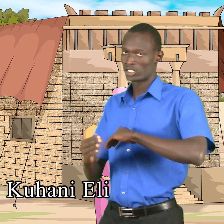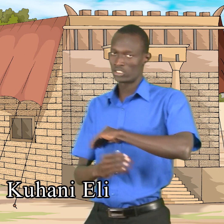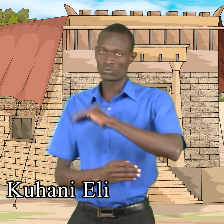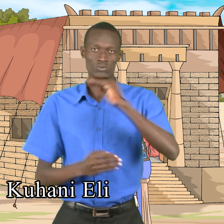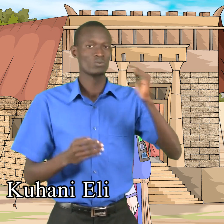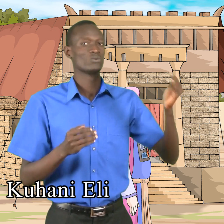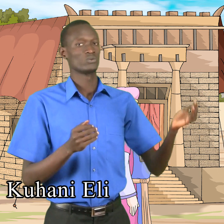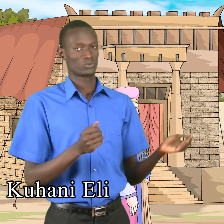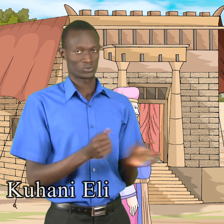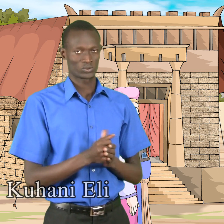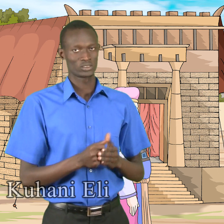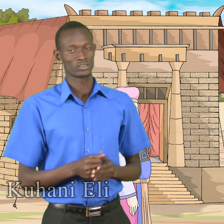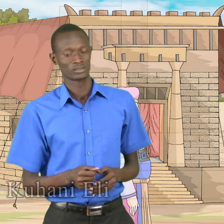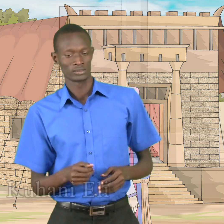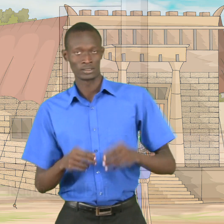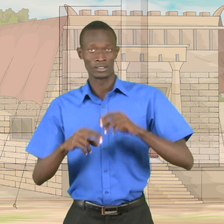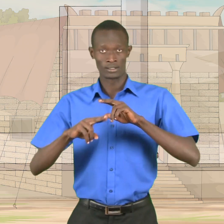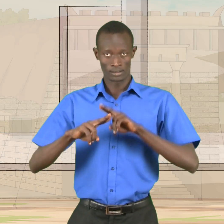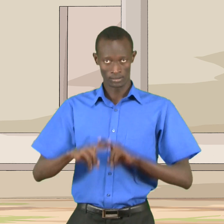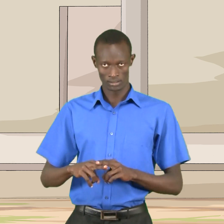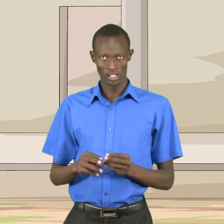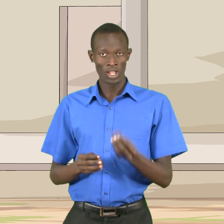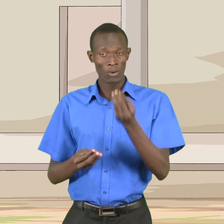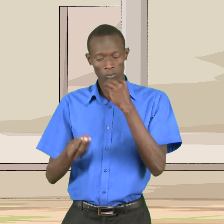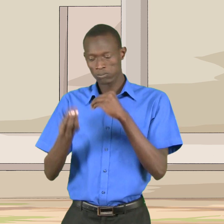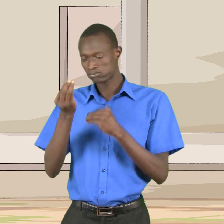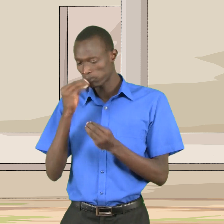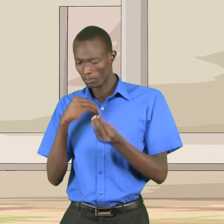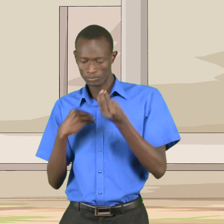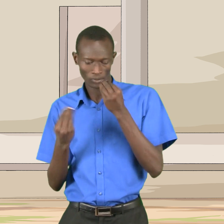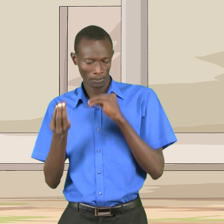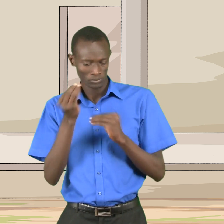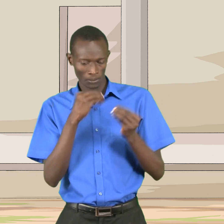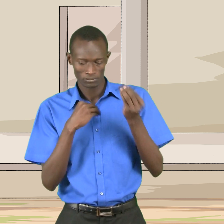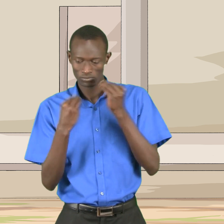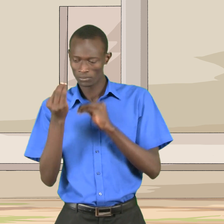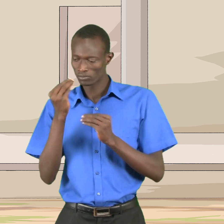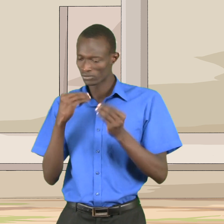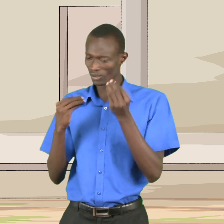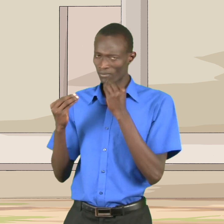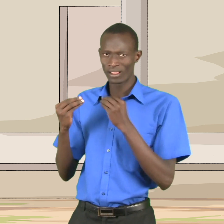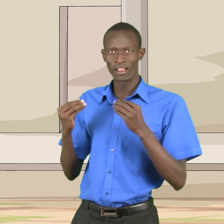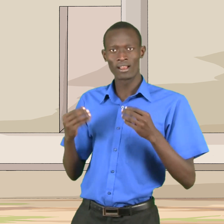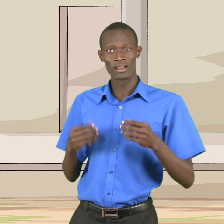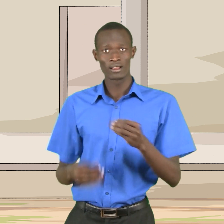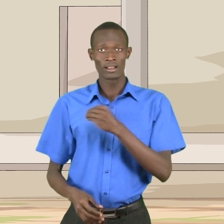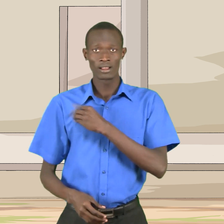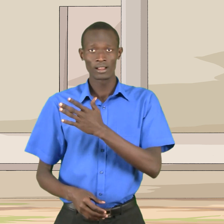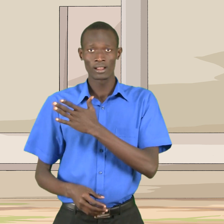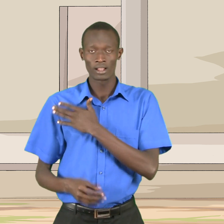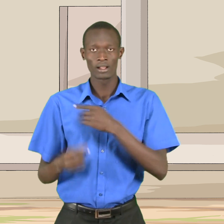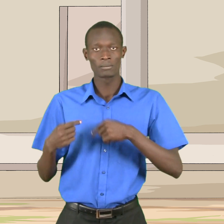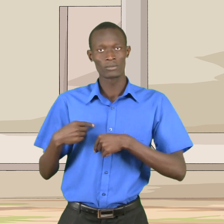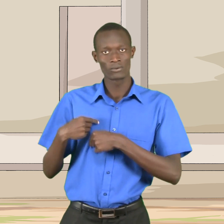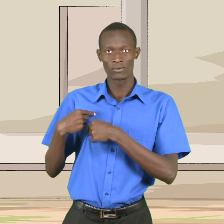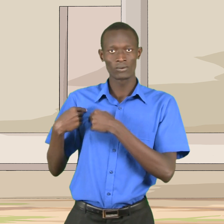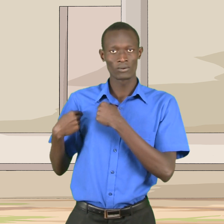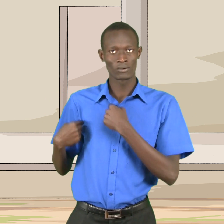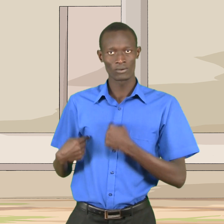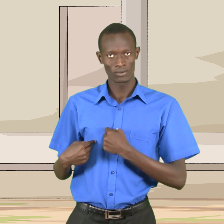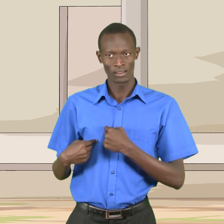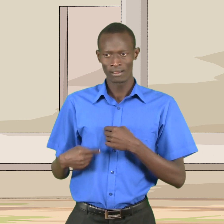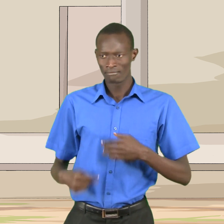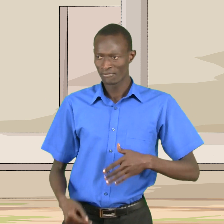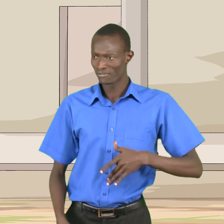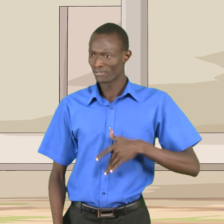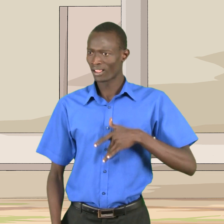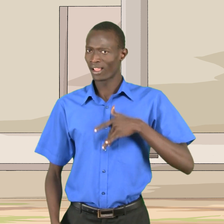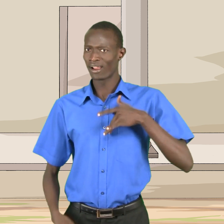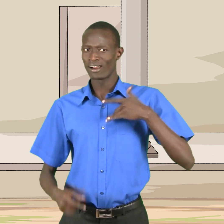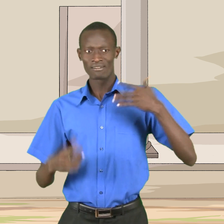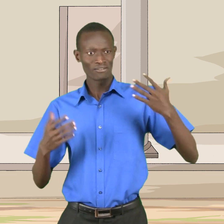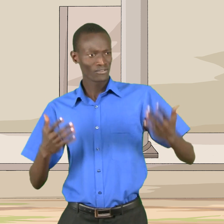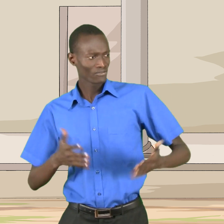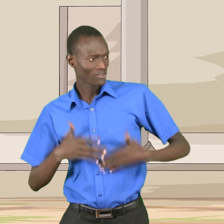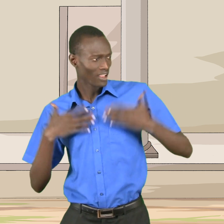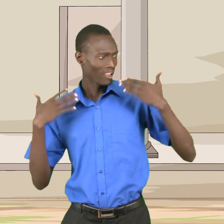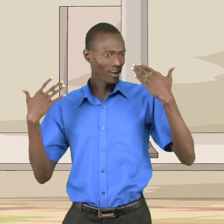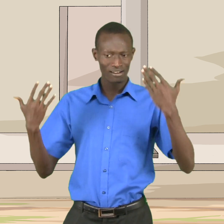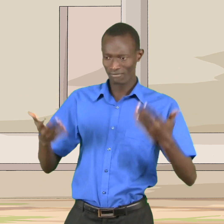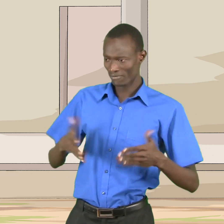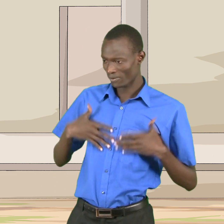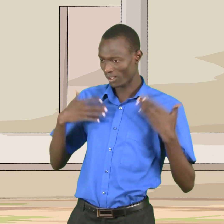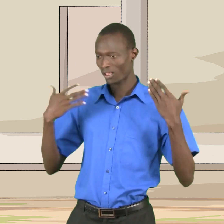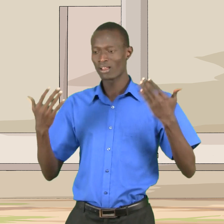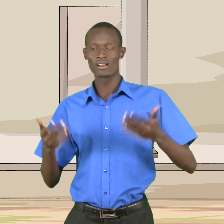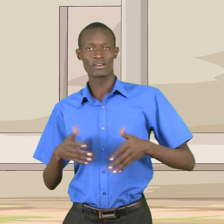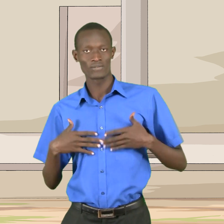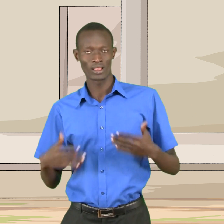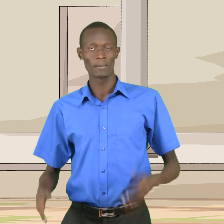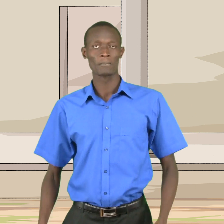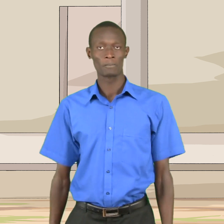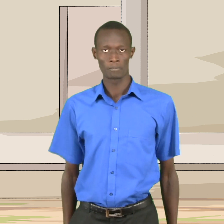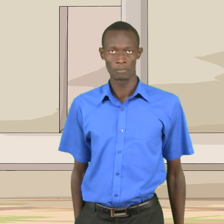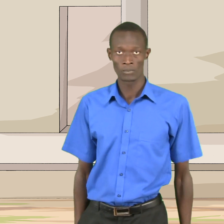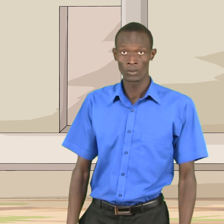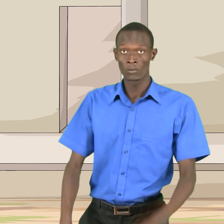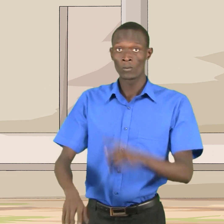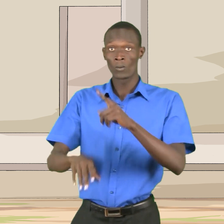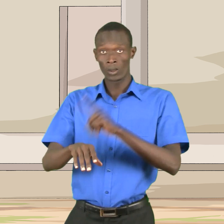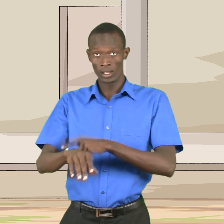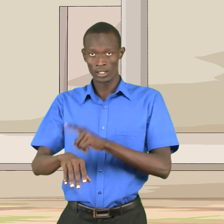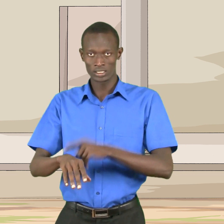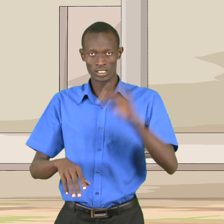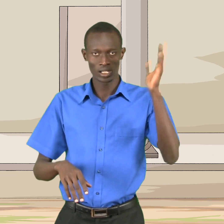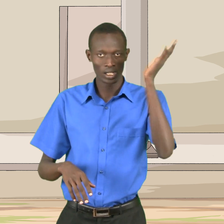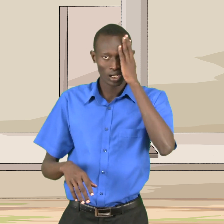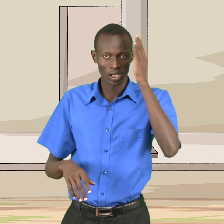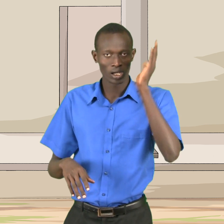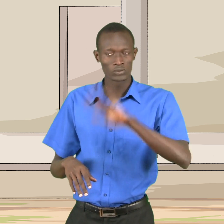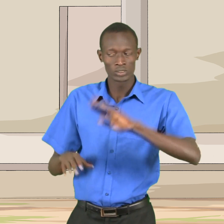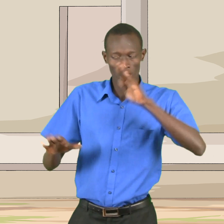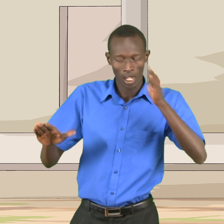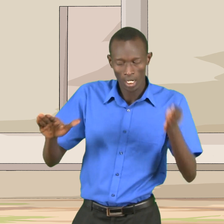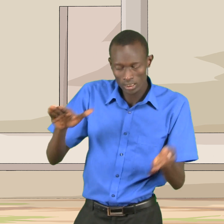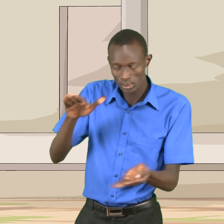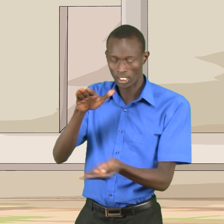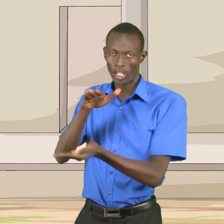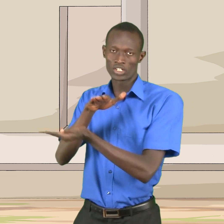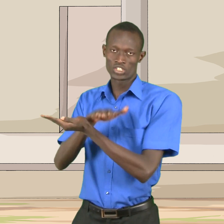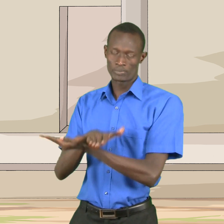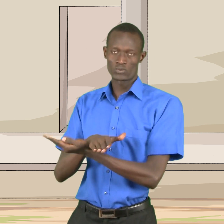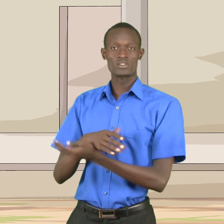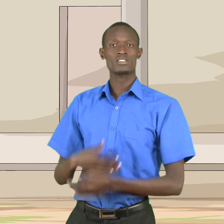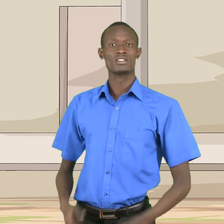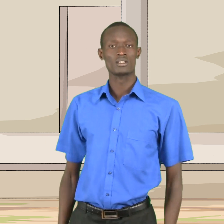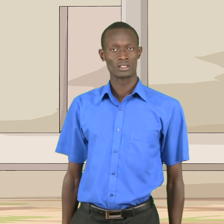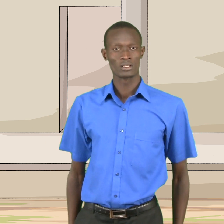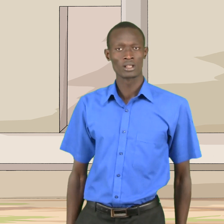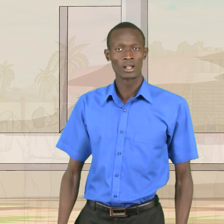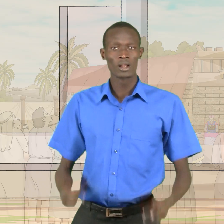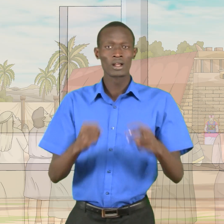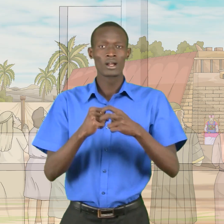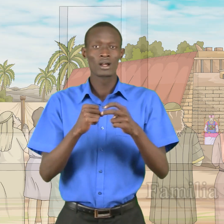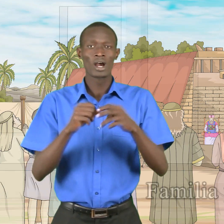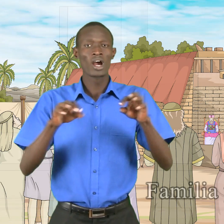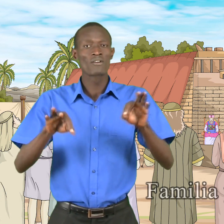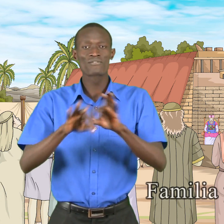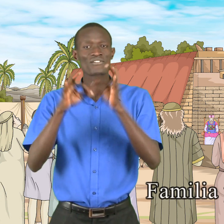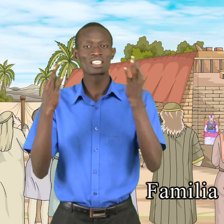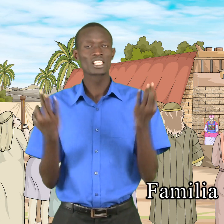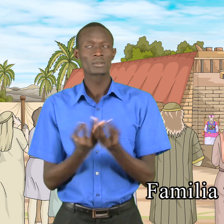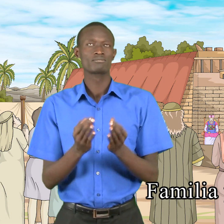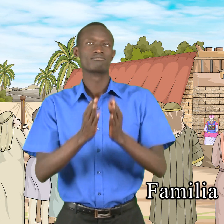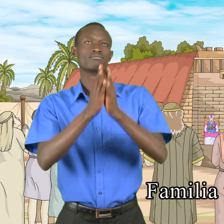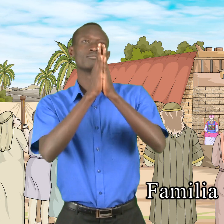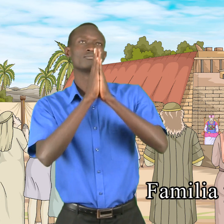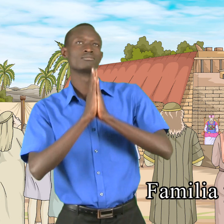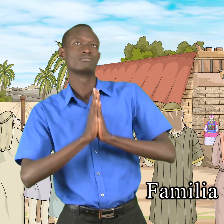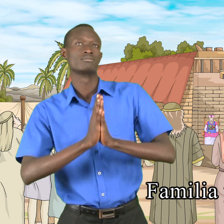Then she went on her way, and she began eating again, and her face was no longer downcast.